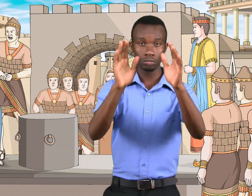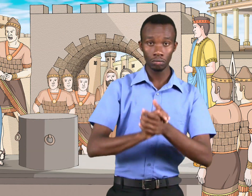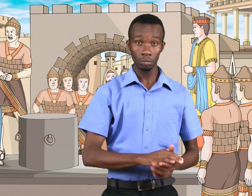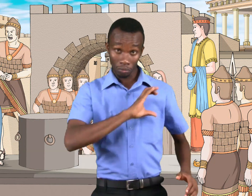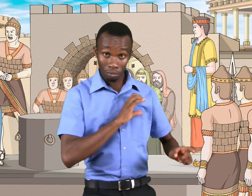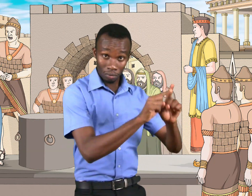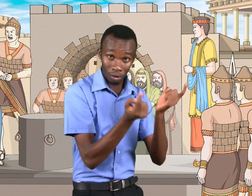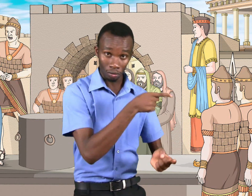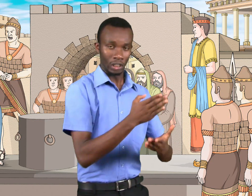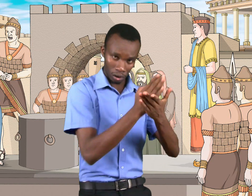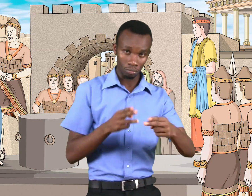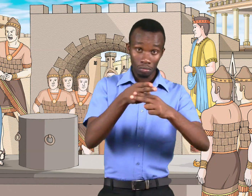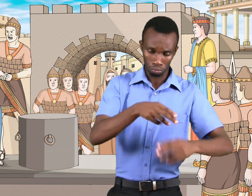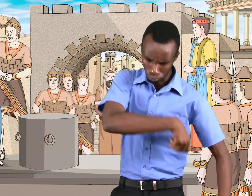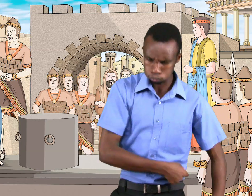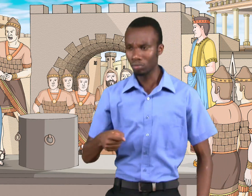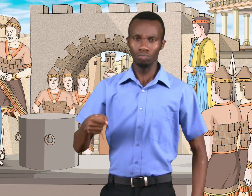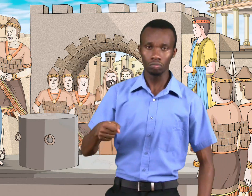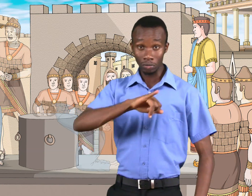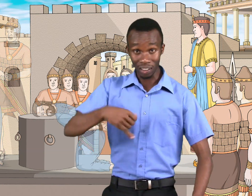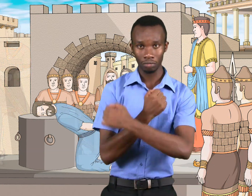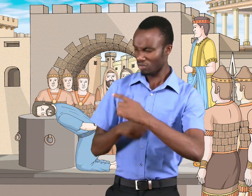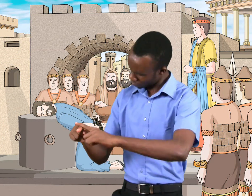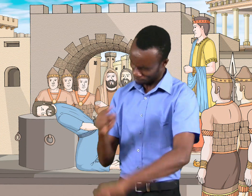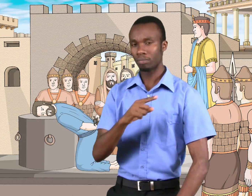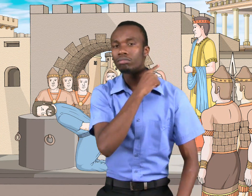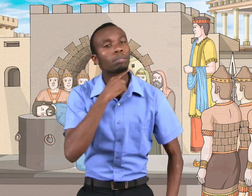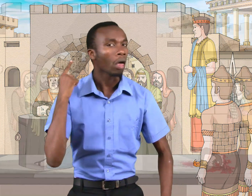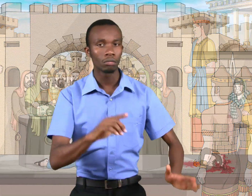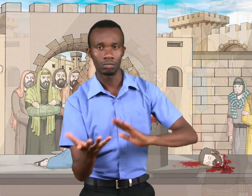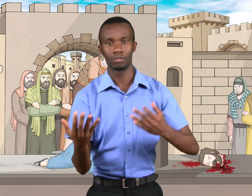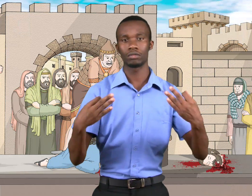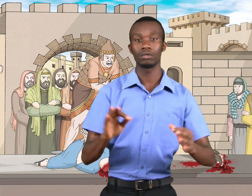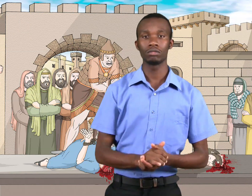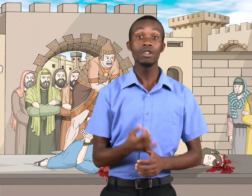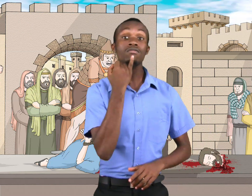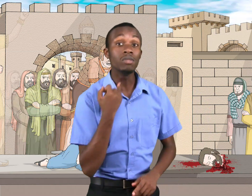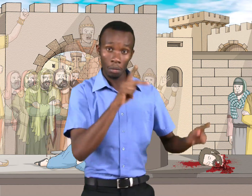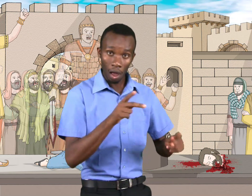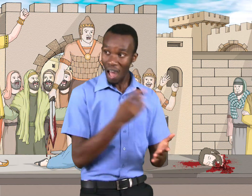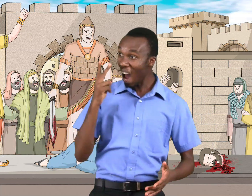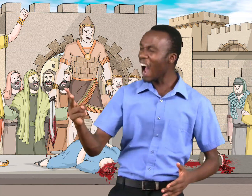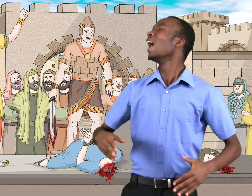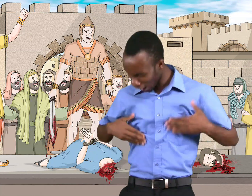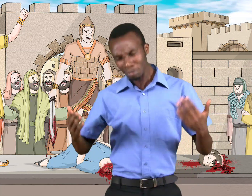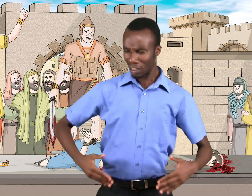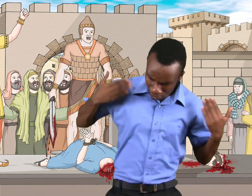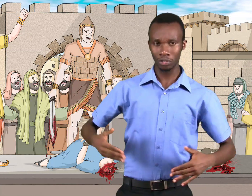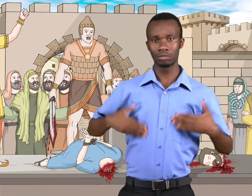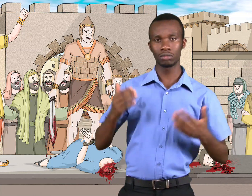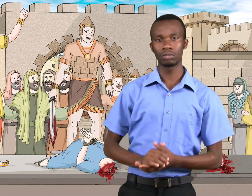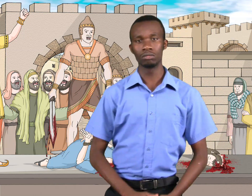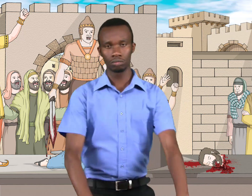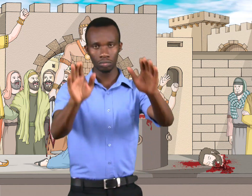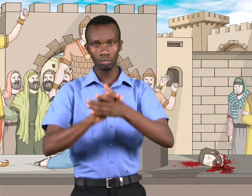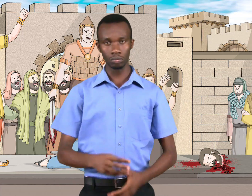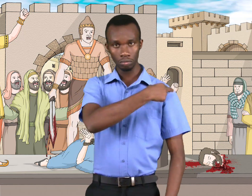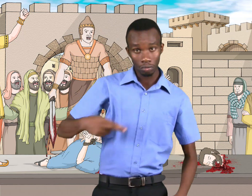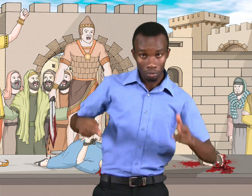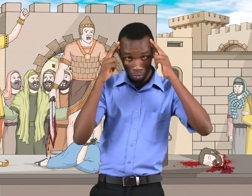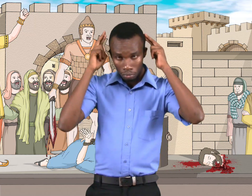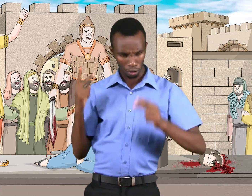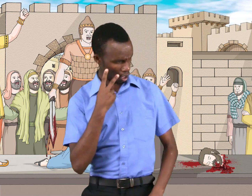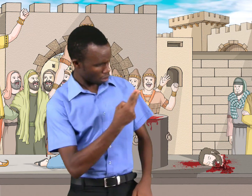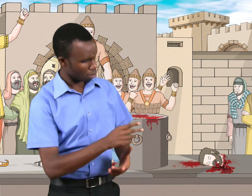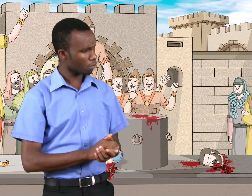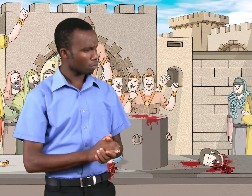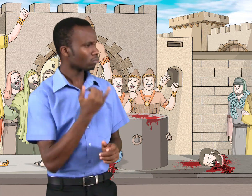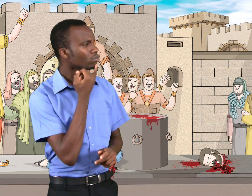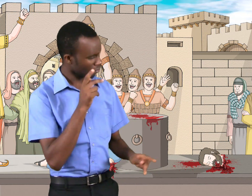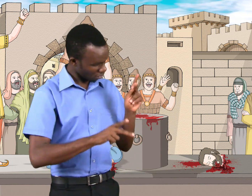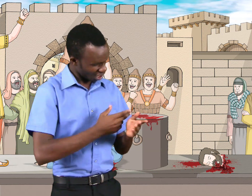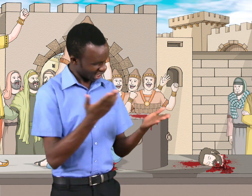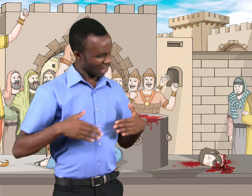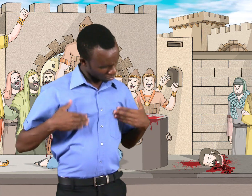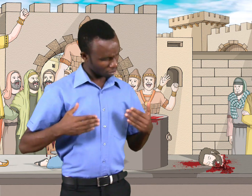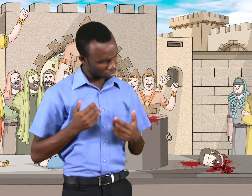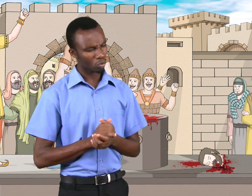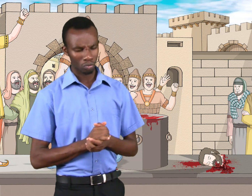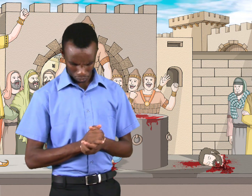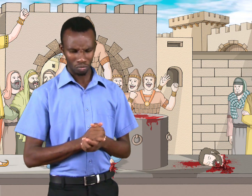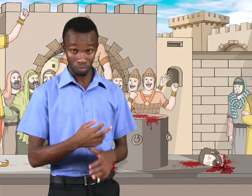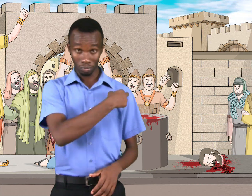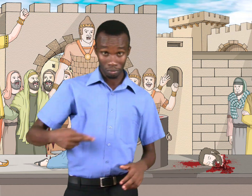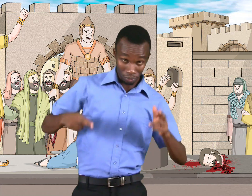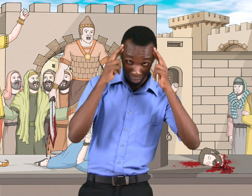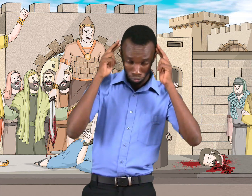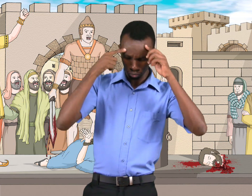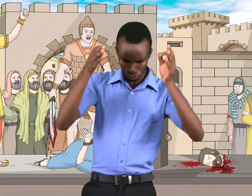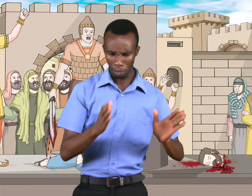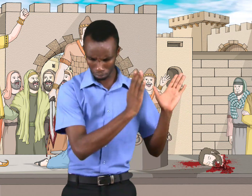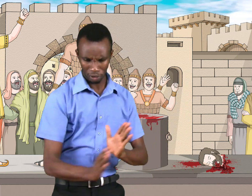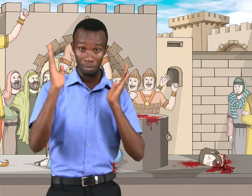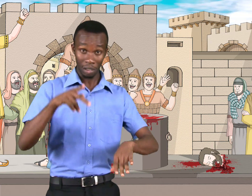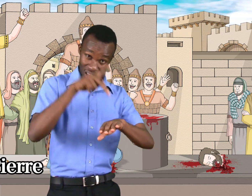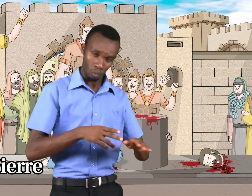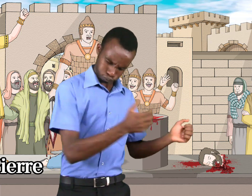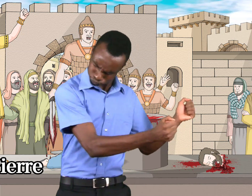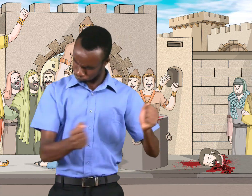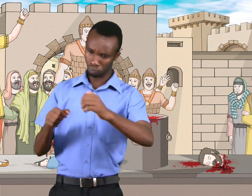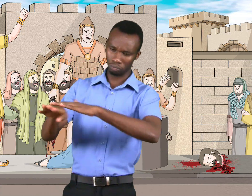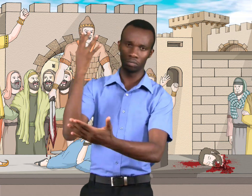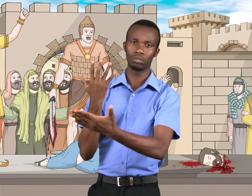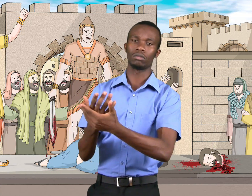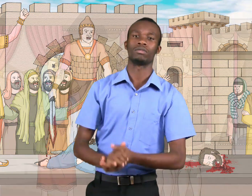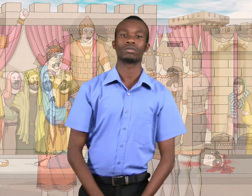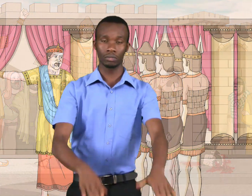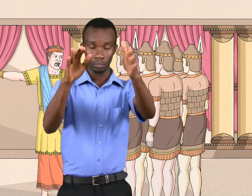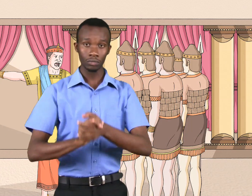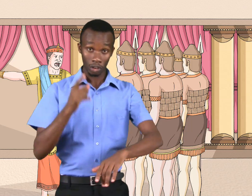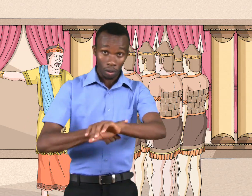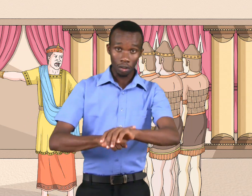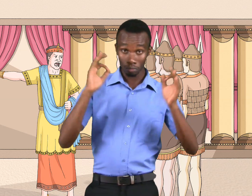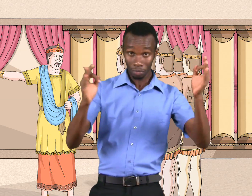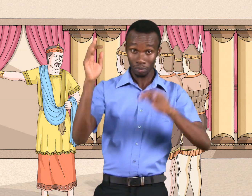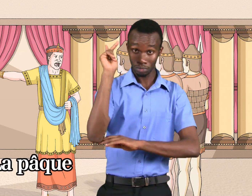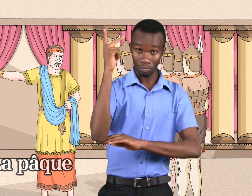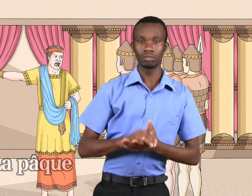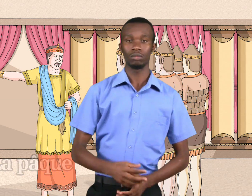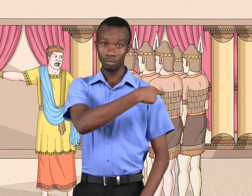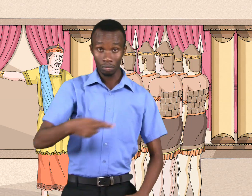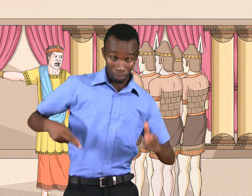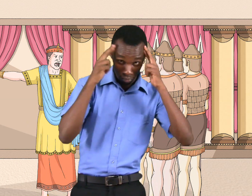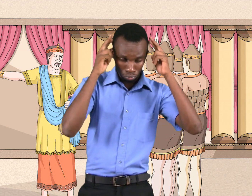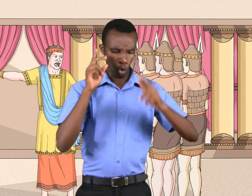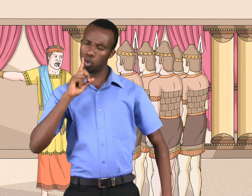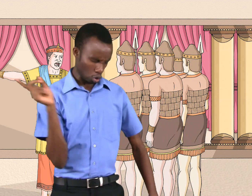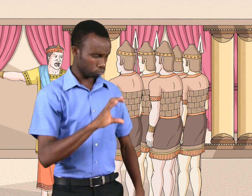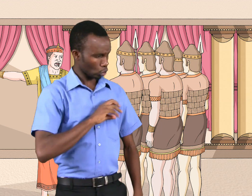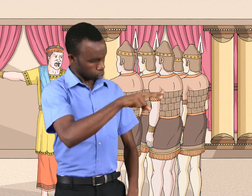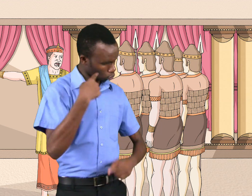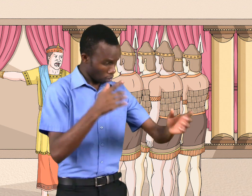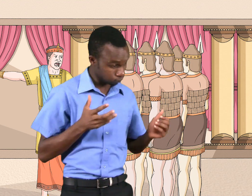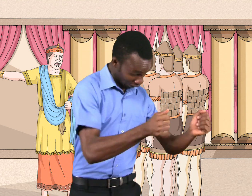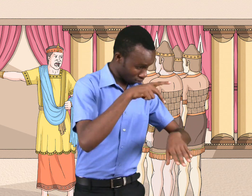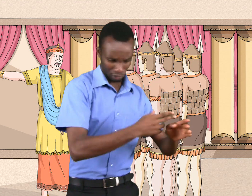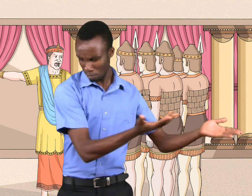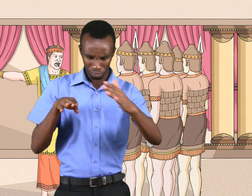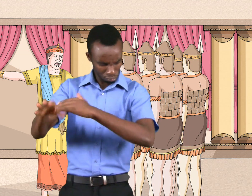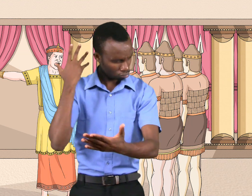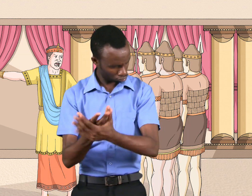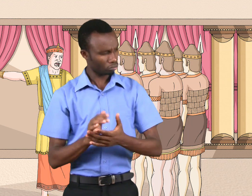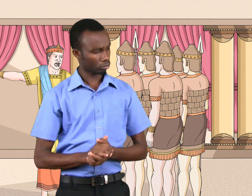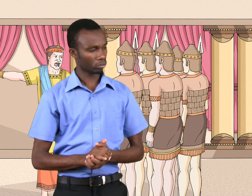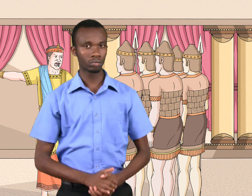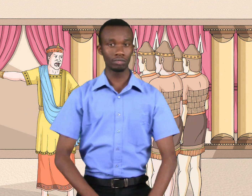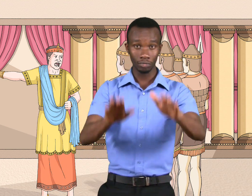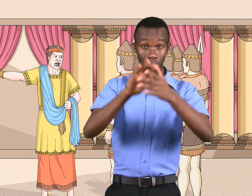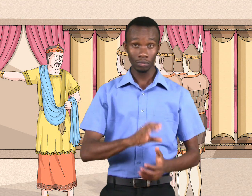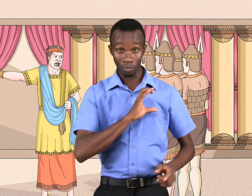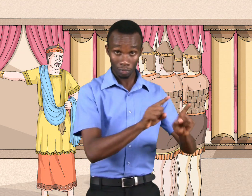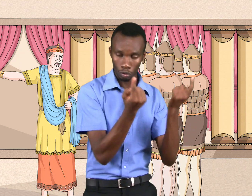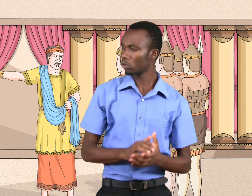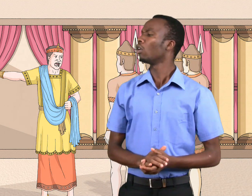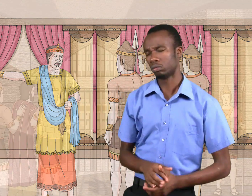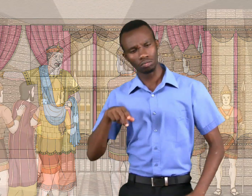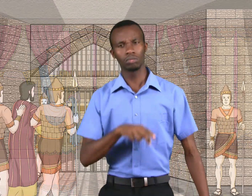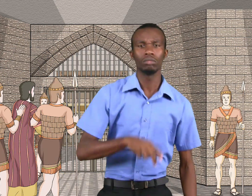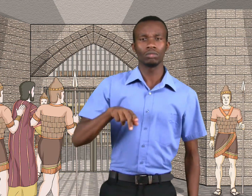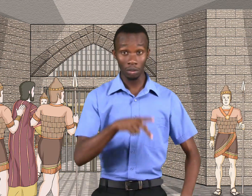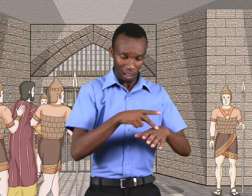And seeing that this pleased the Jews, Herod proceeded to seize Peter during the Feast of Unleavened Bread.